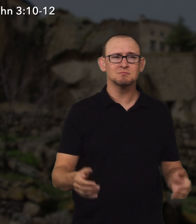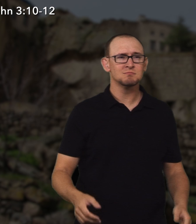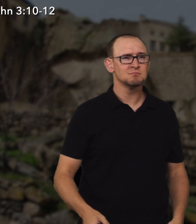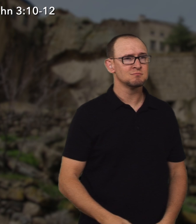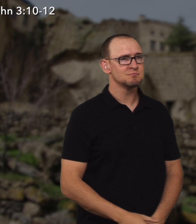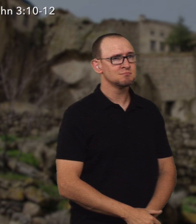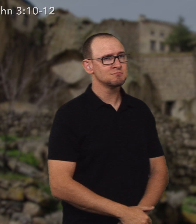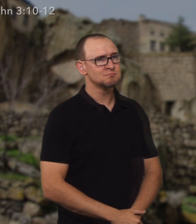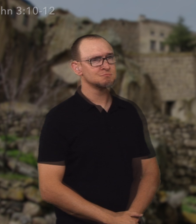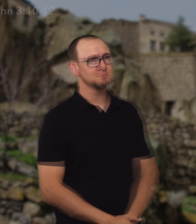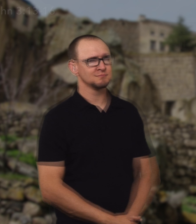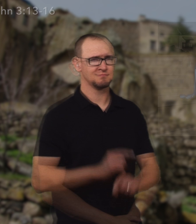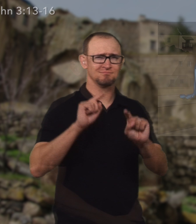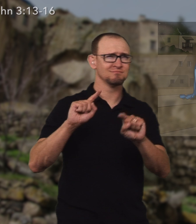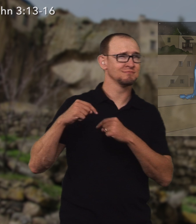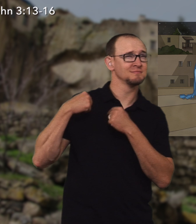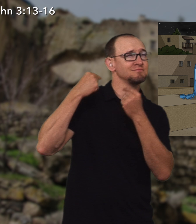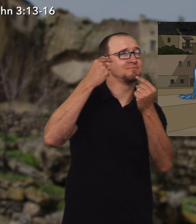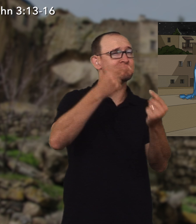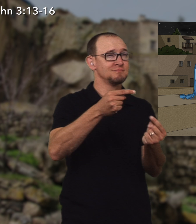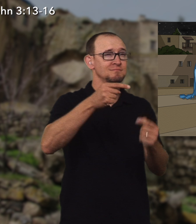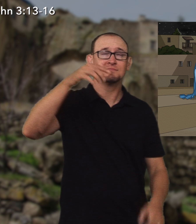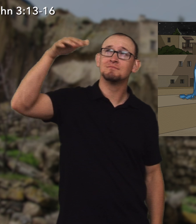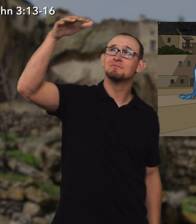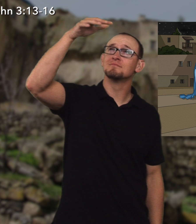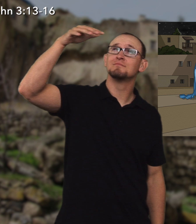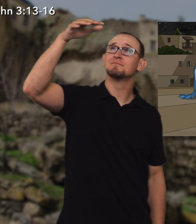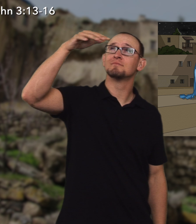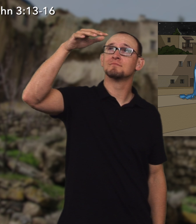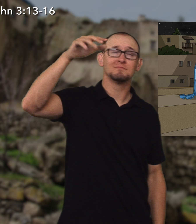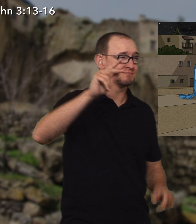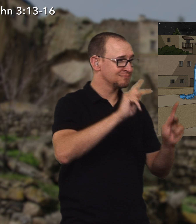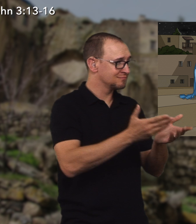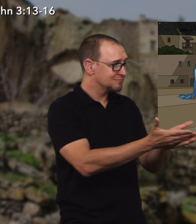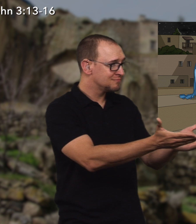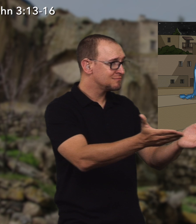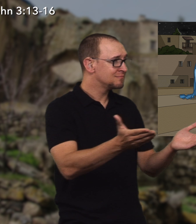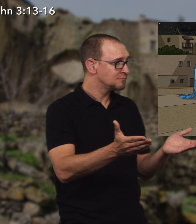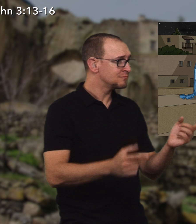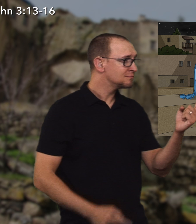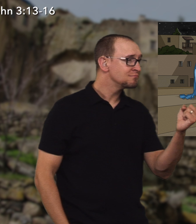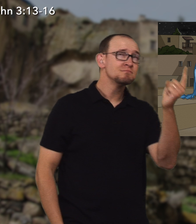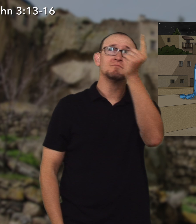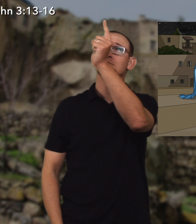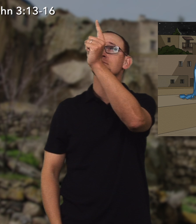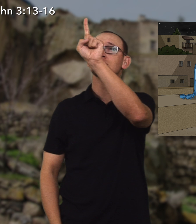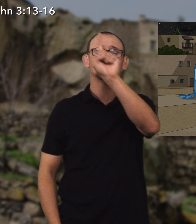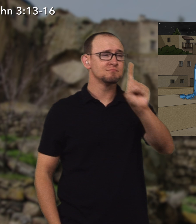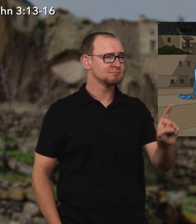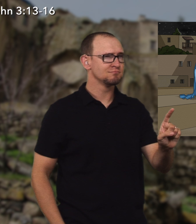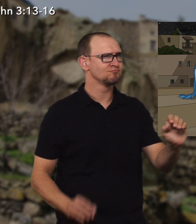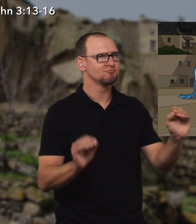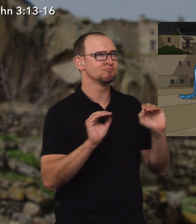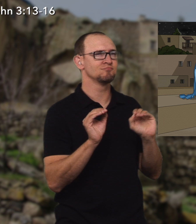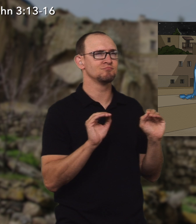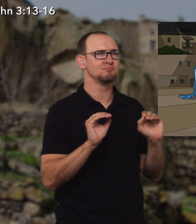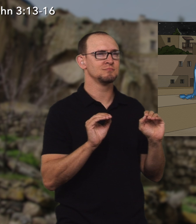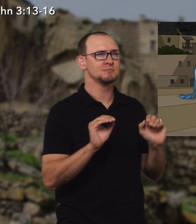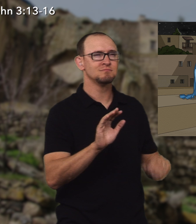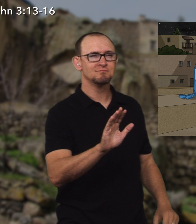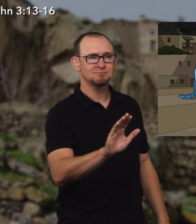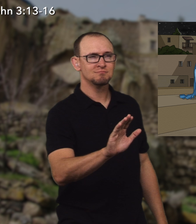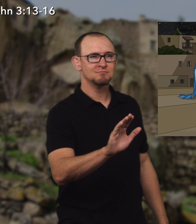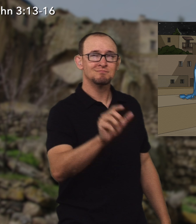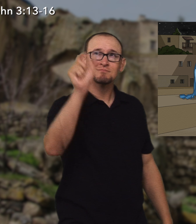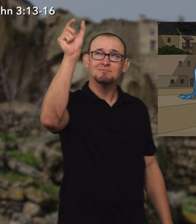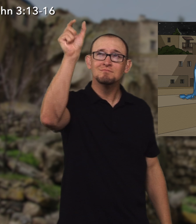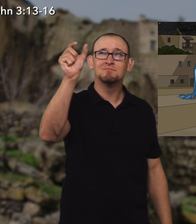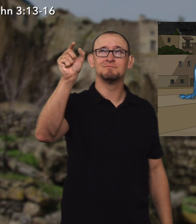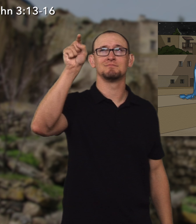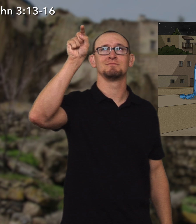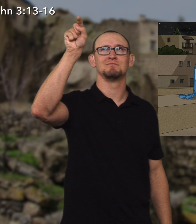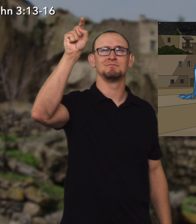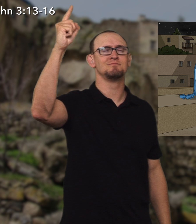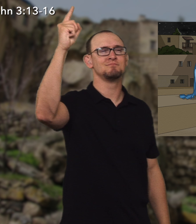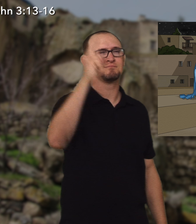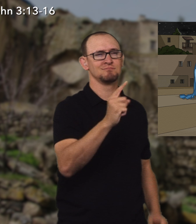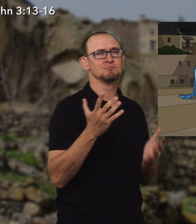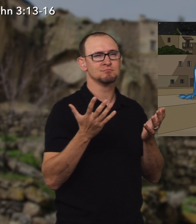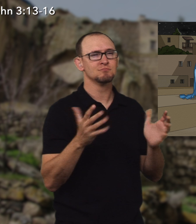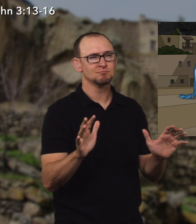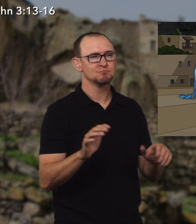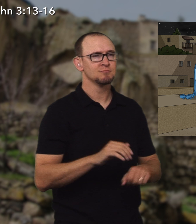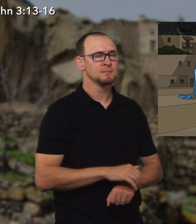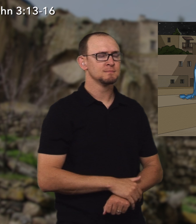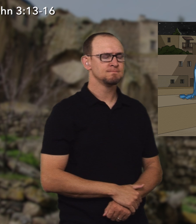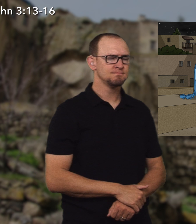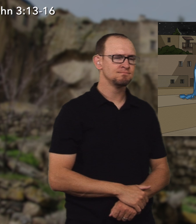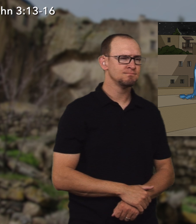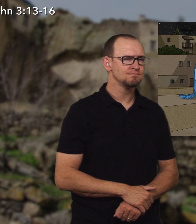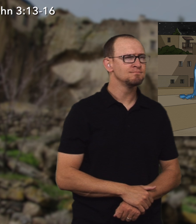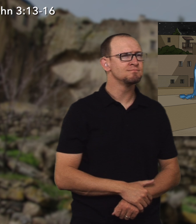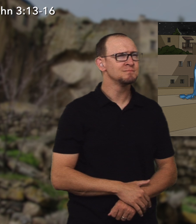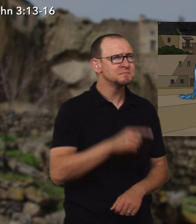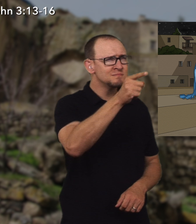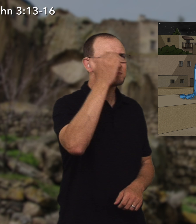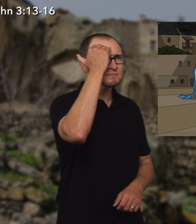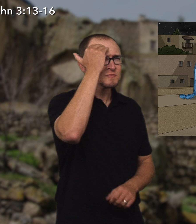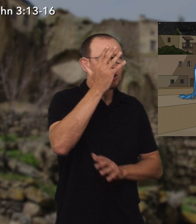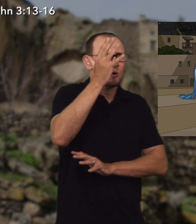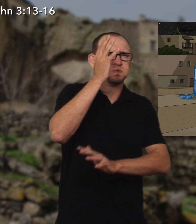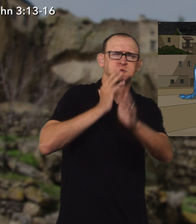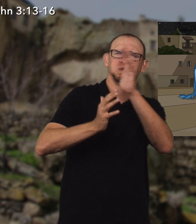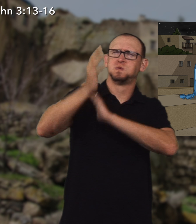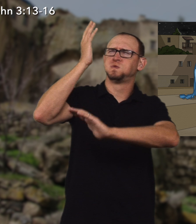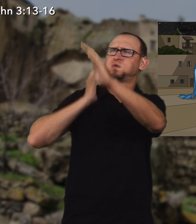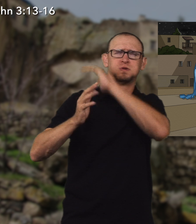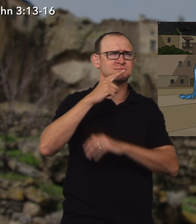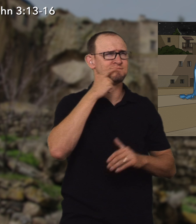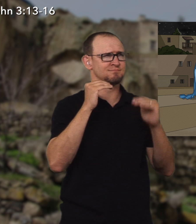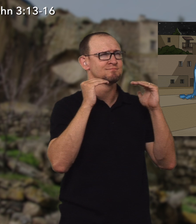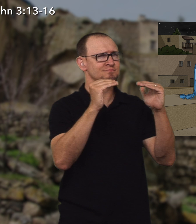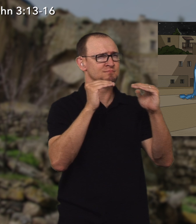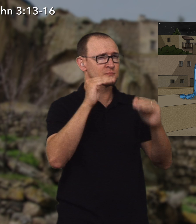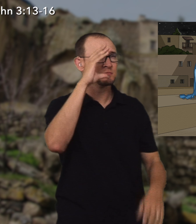No one has ascended into heaven except the One who descended from heaven—the Son of Man.